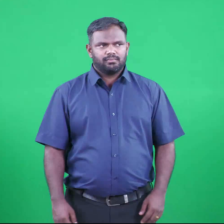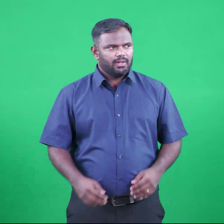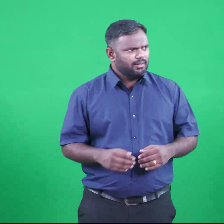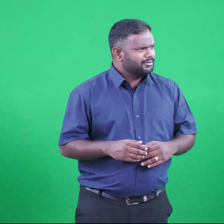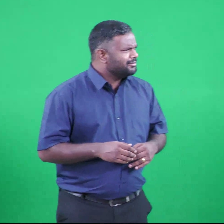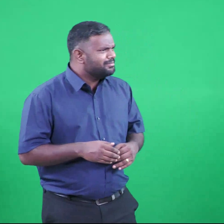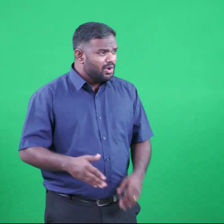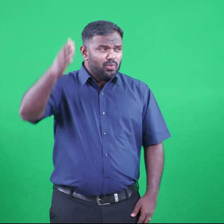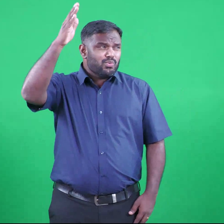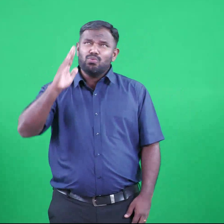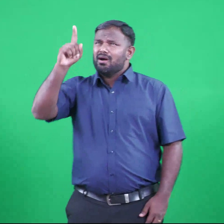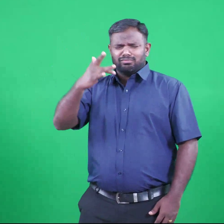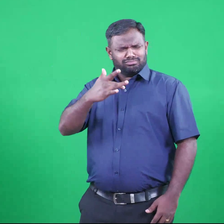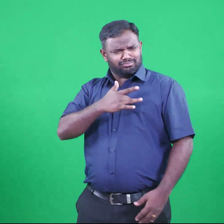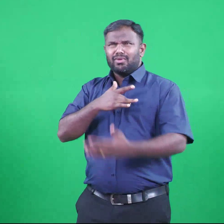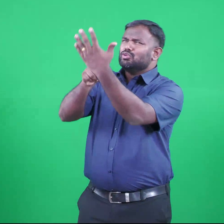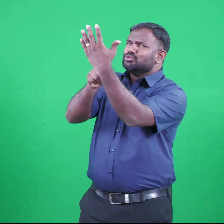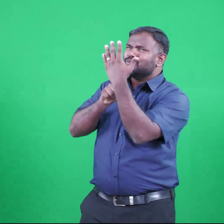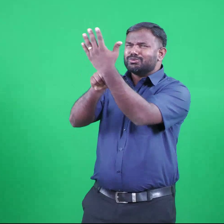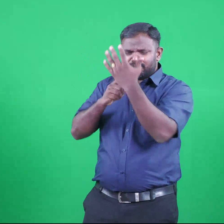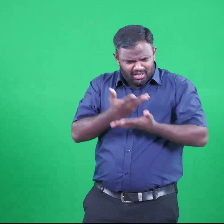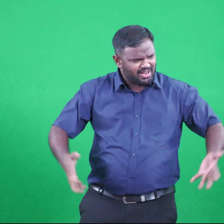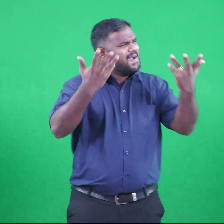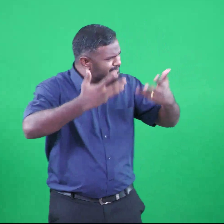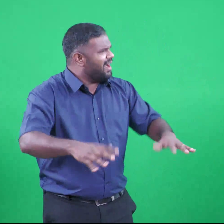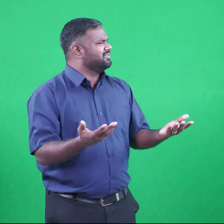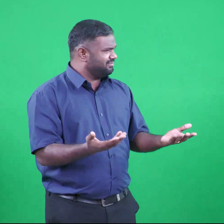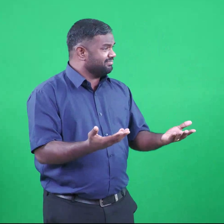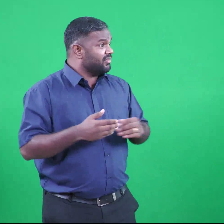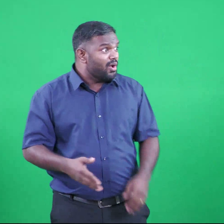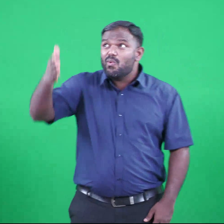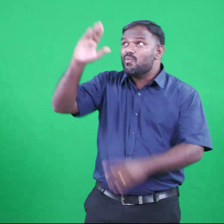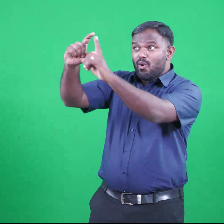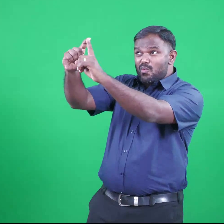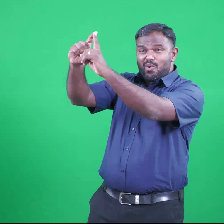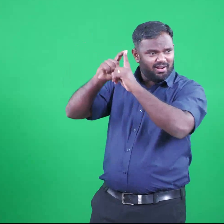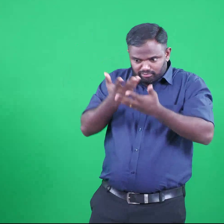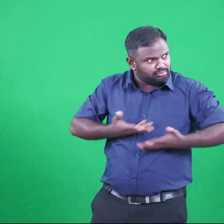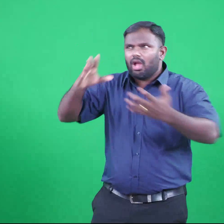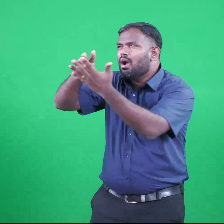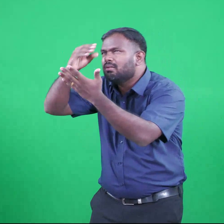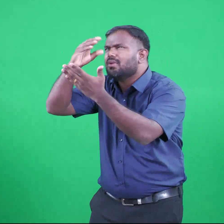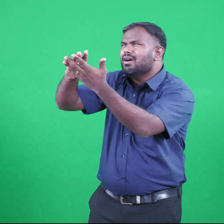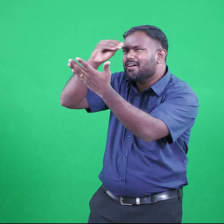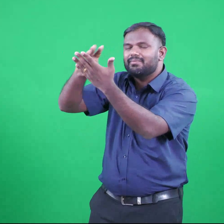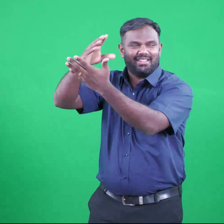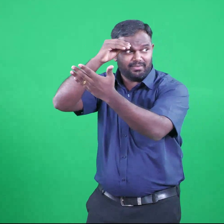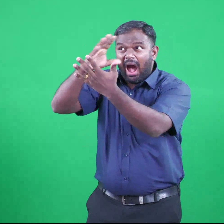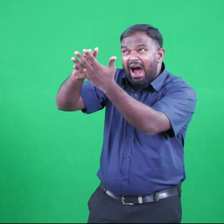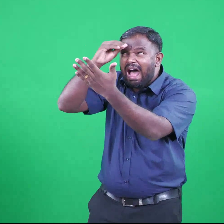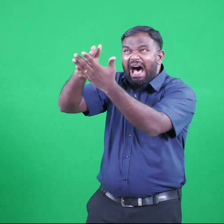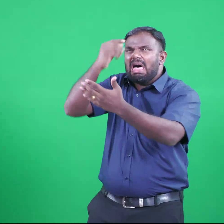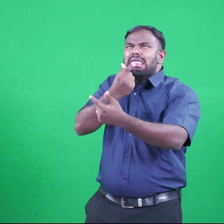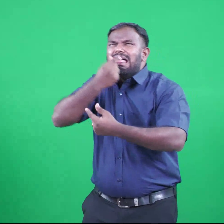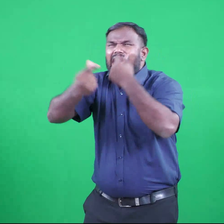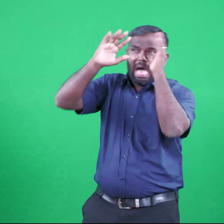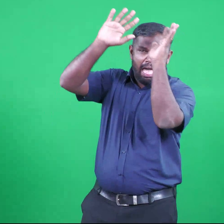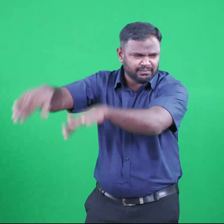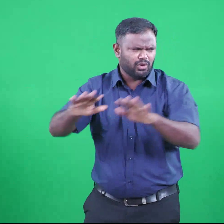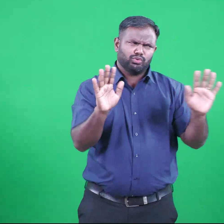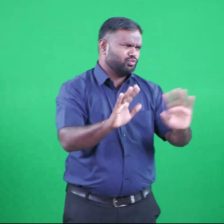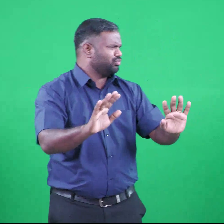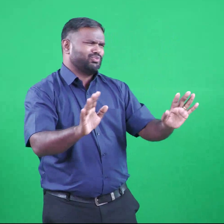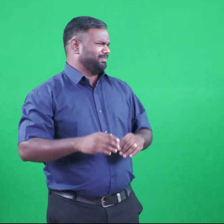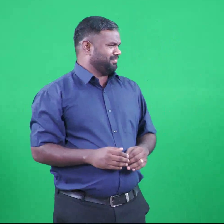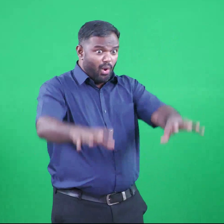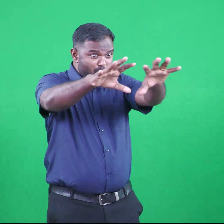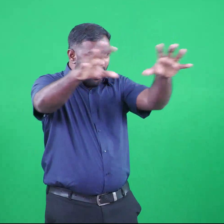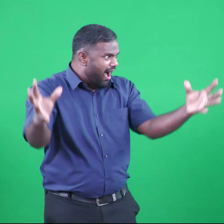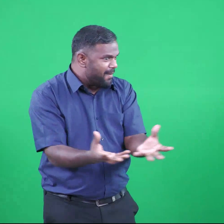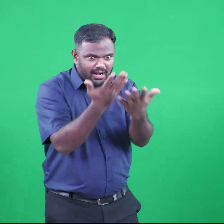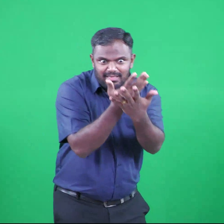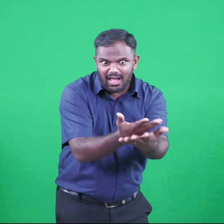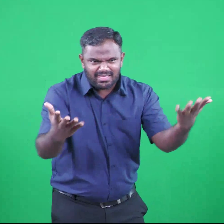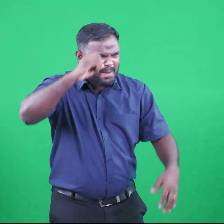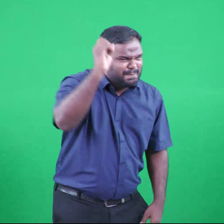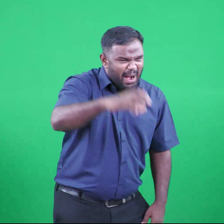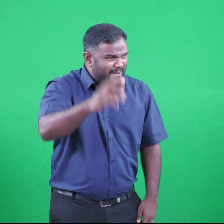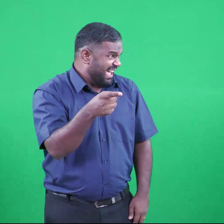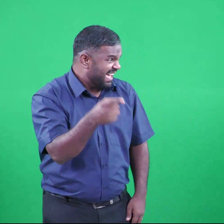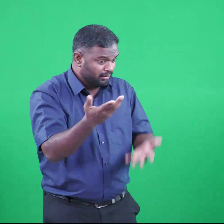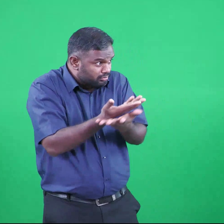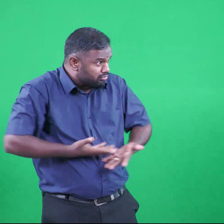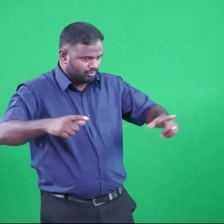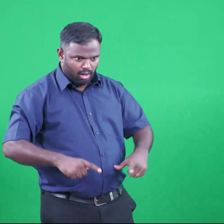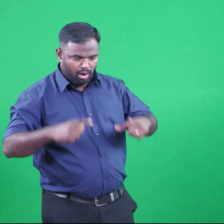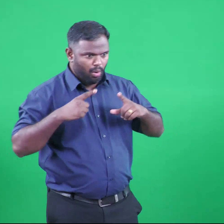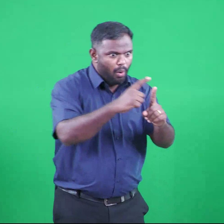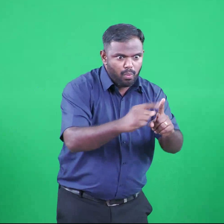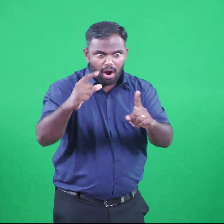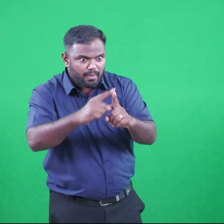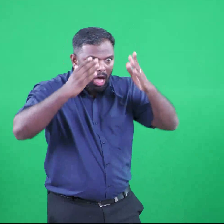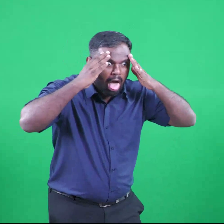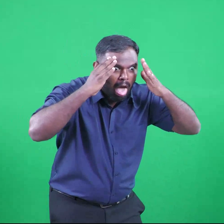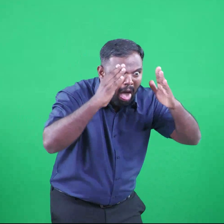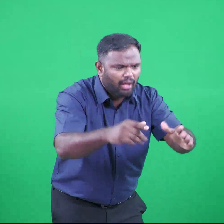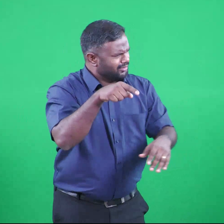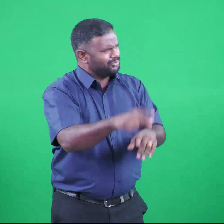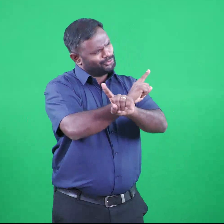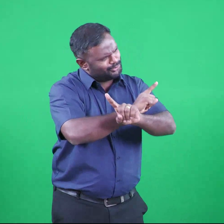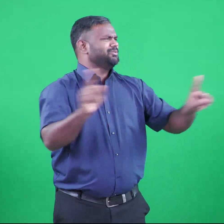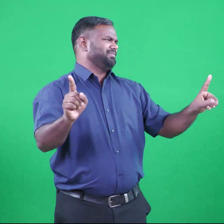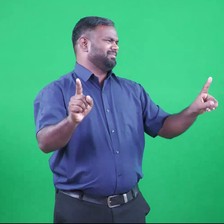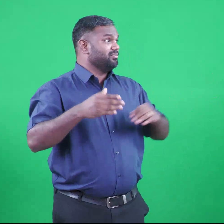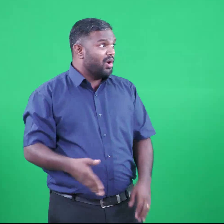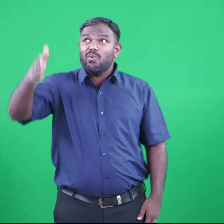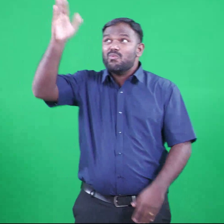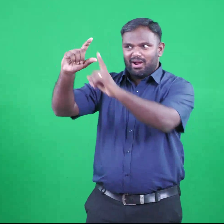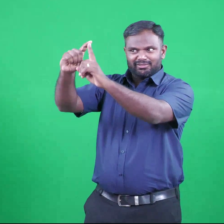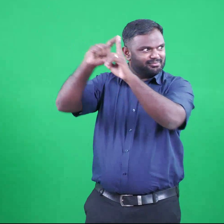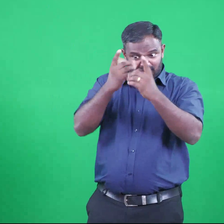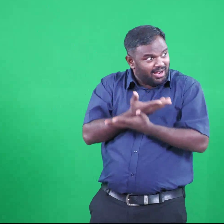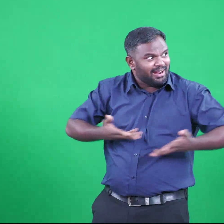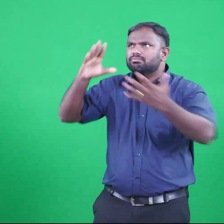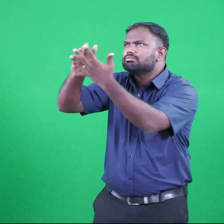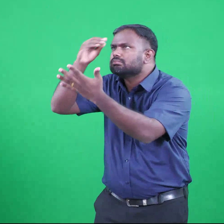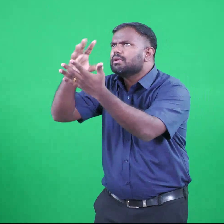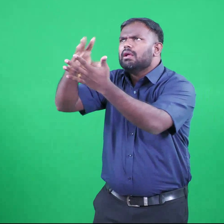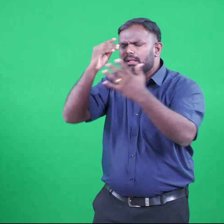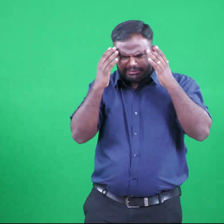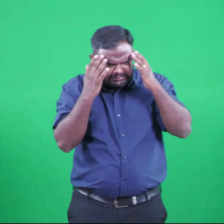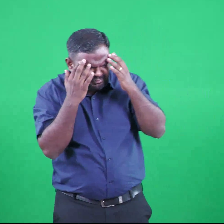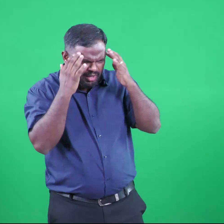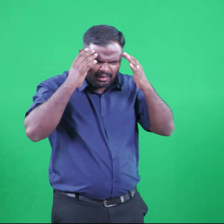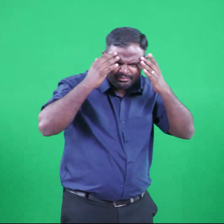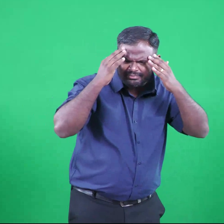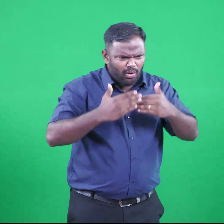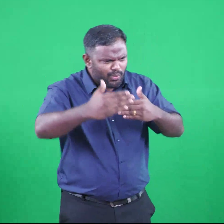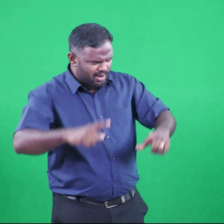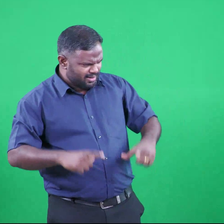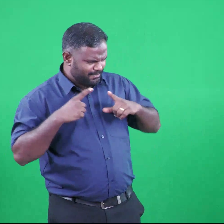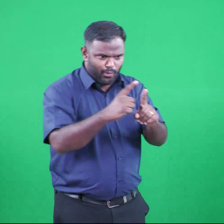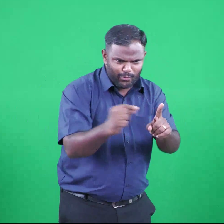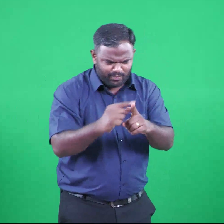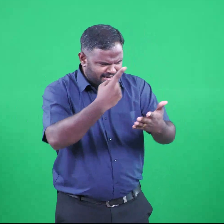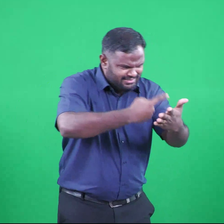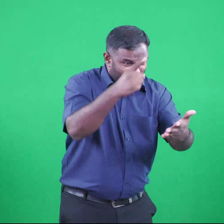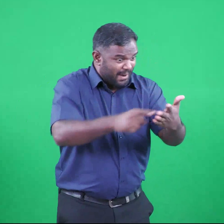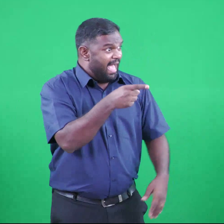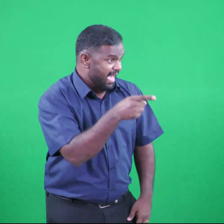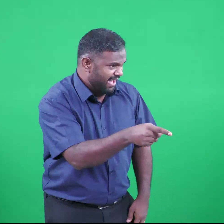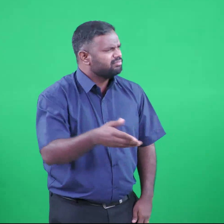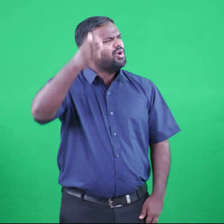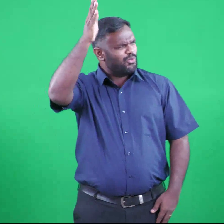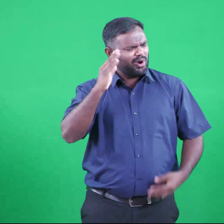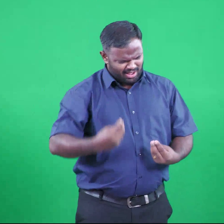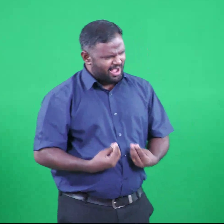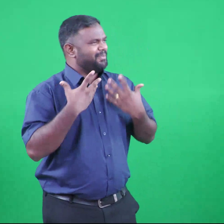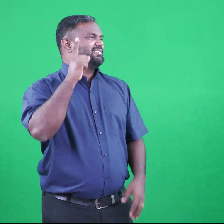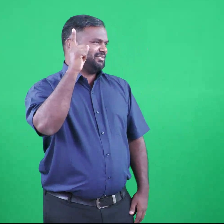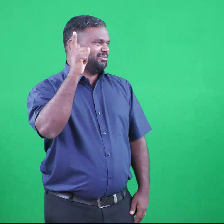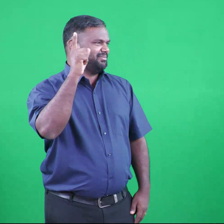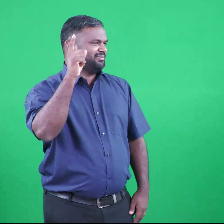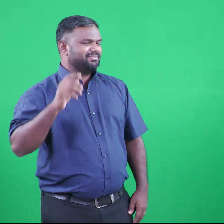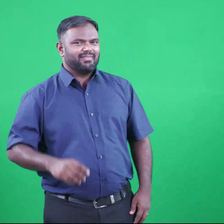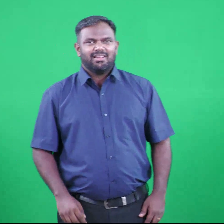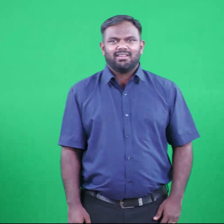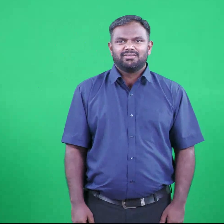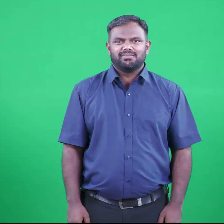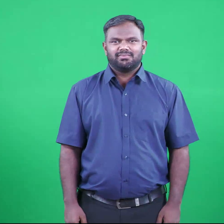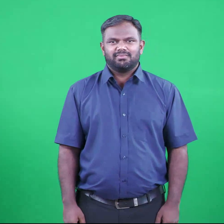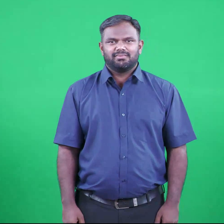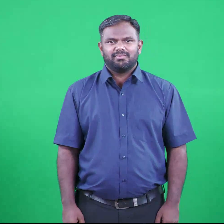It instructs us to renounce ungodliness and worldly passions, and to live sensible, upright, and godly lives in the present age,